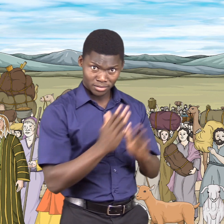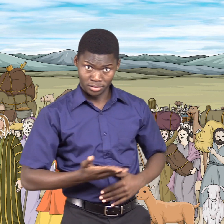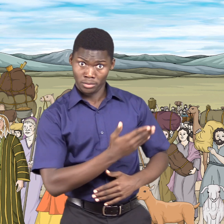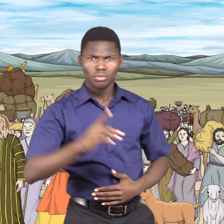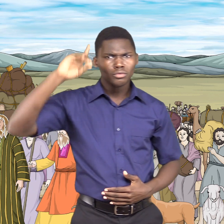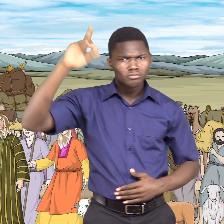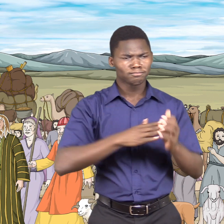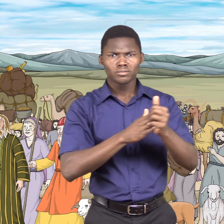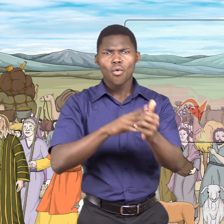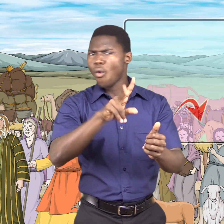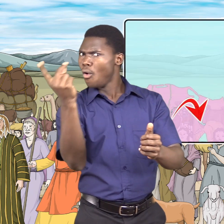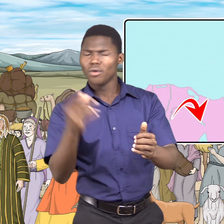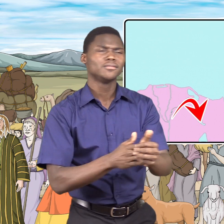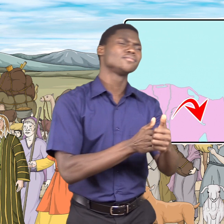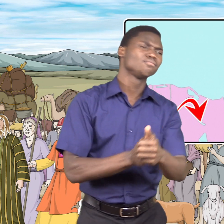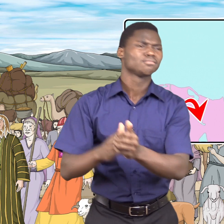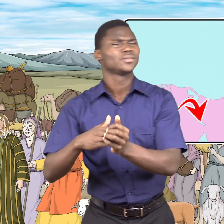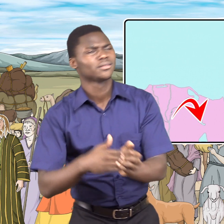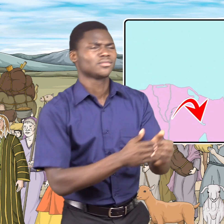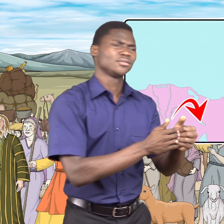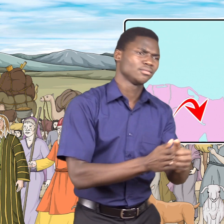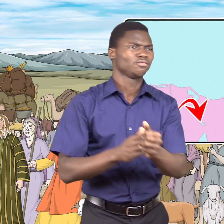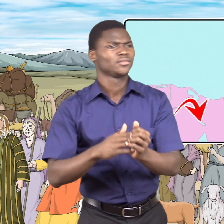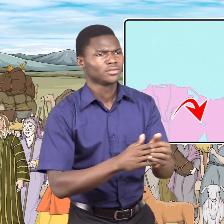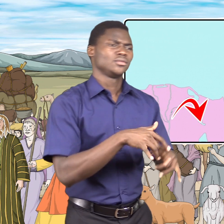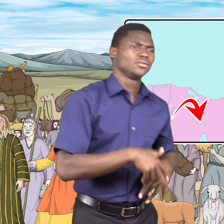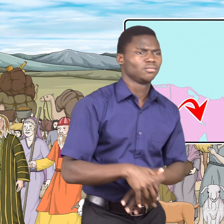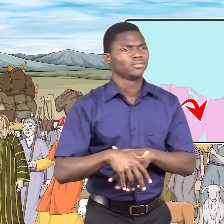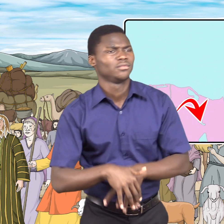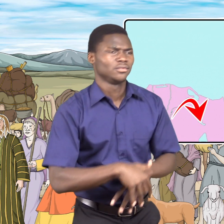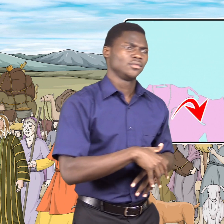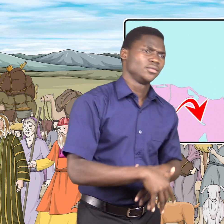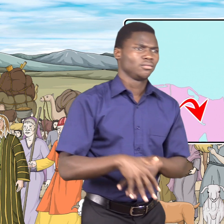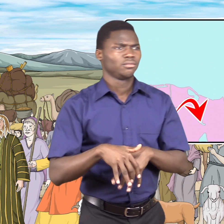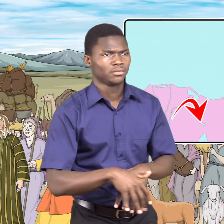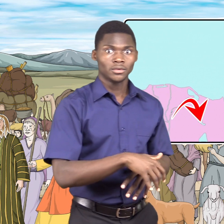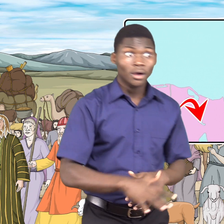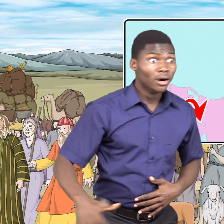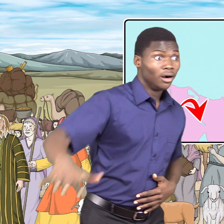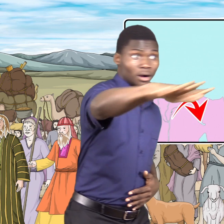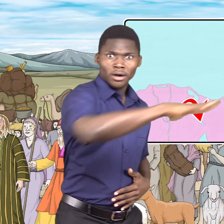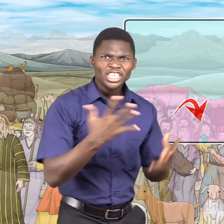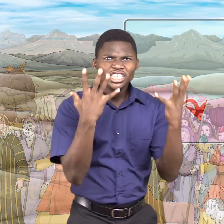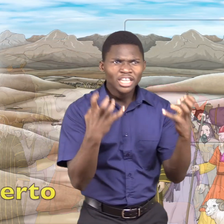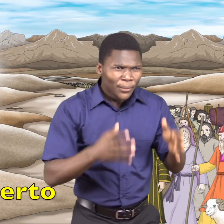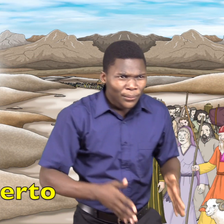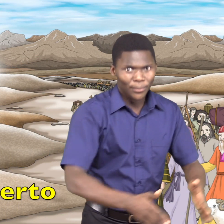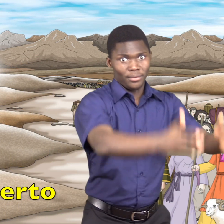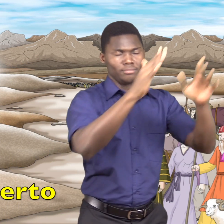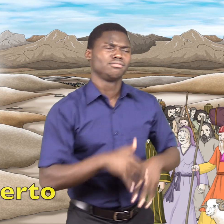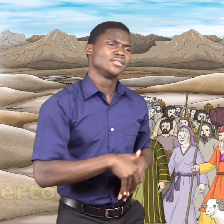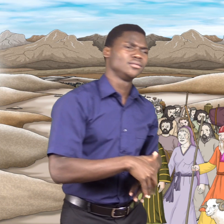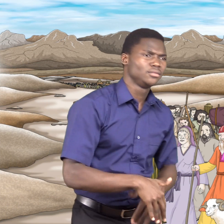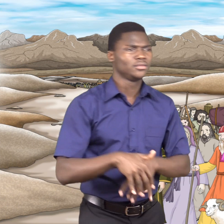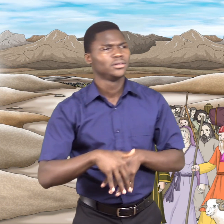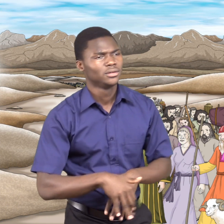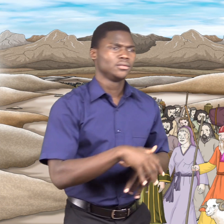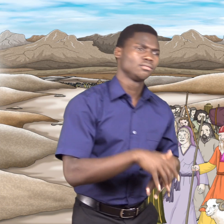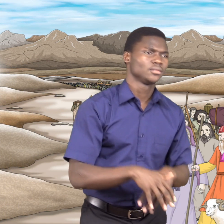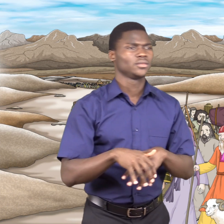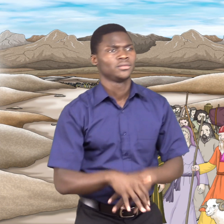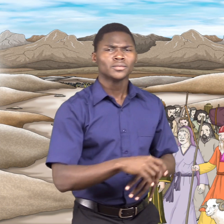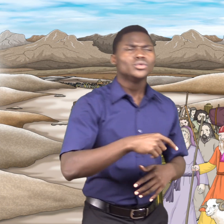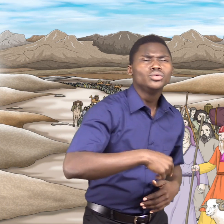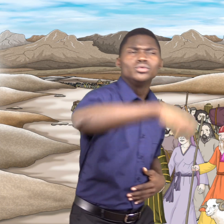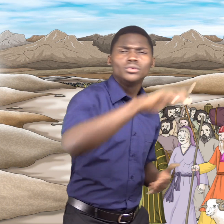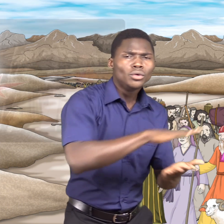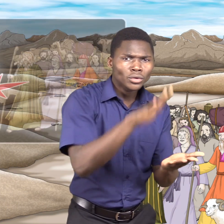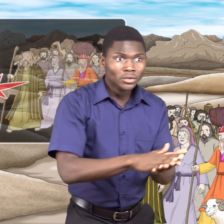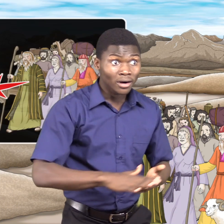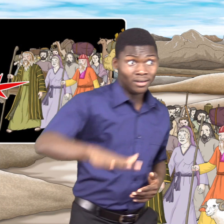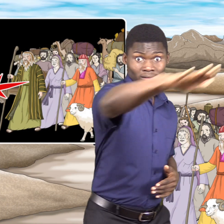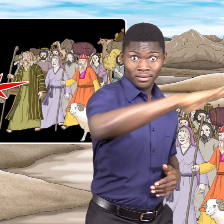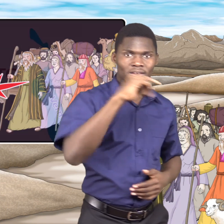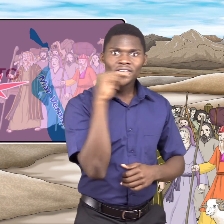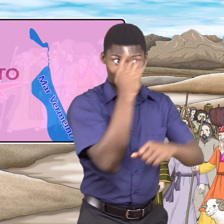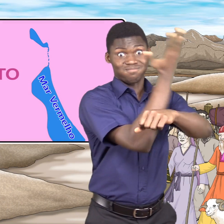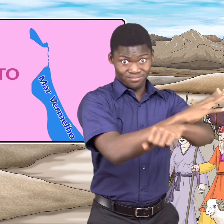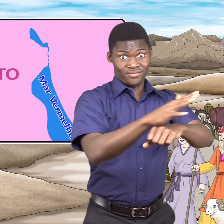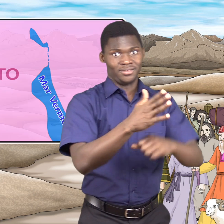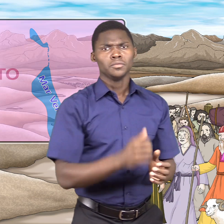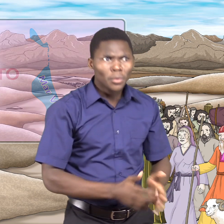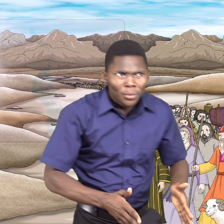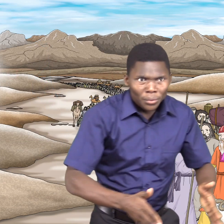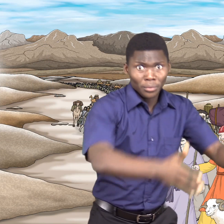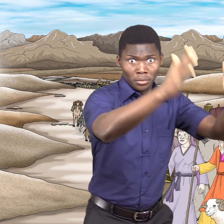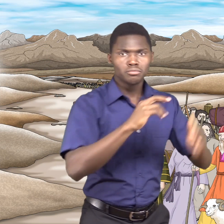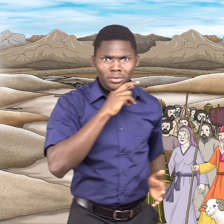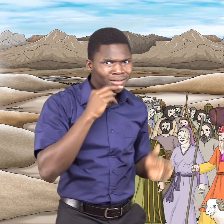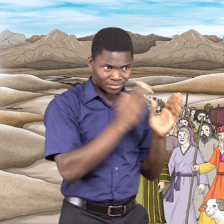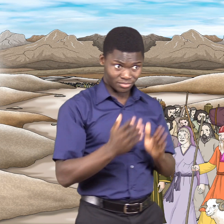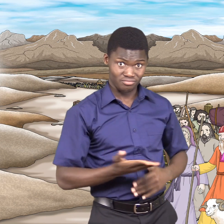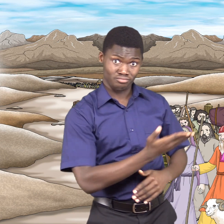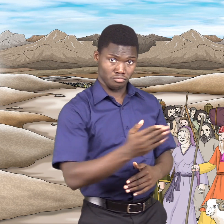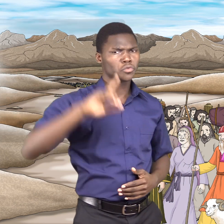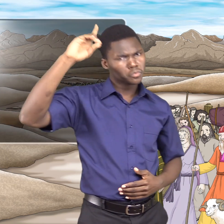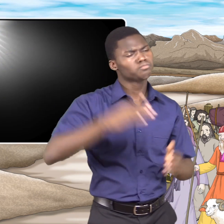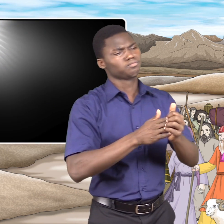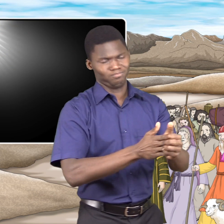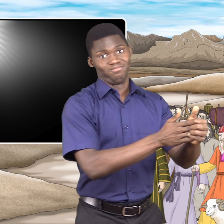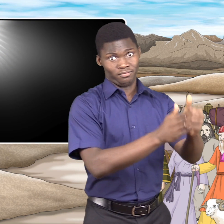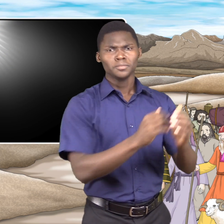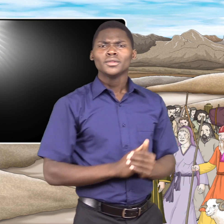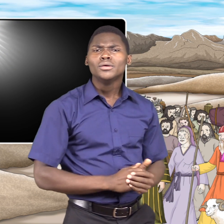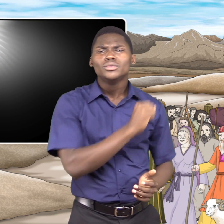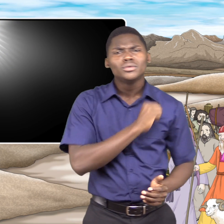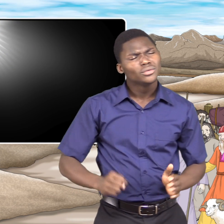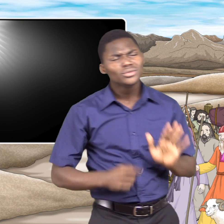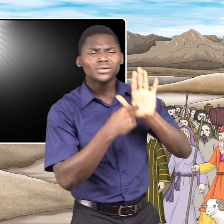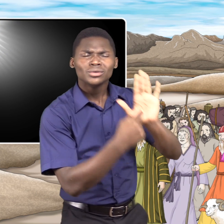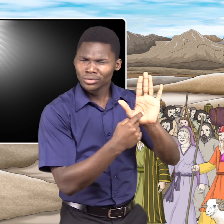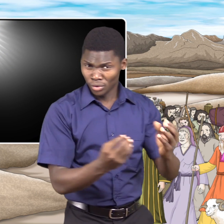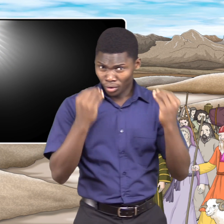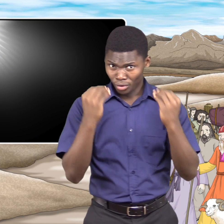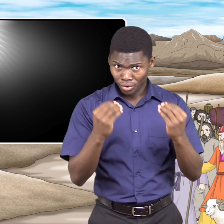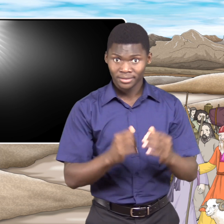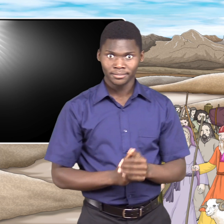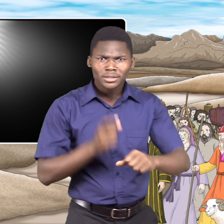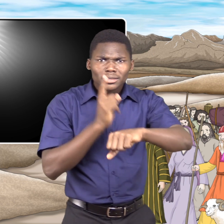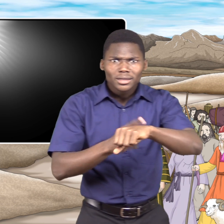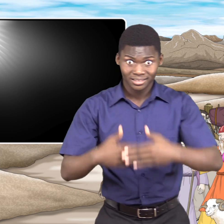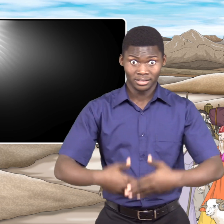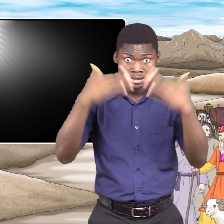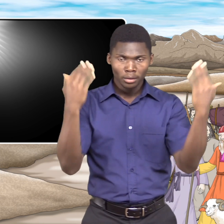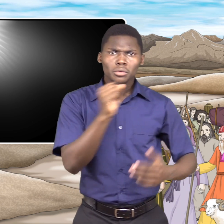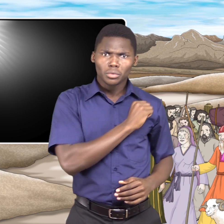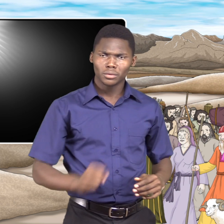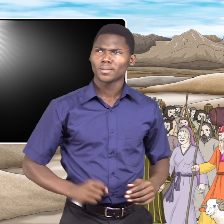They set out from Succoth and camped at Etham on the edge of the wilderness.